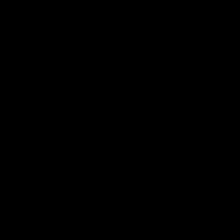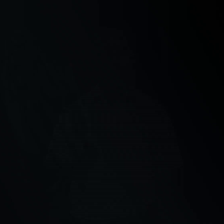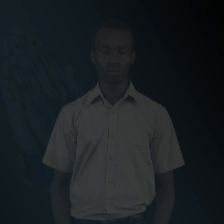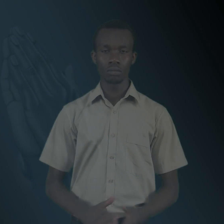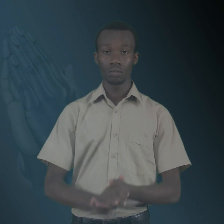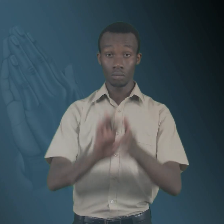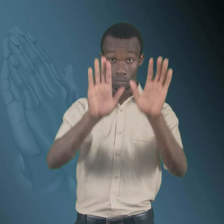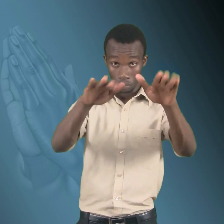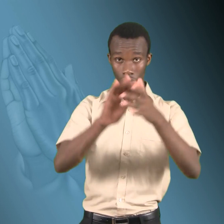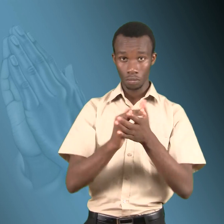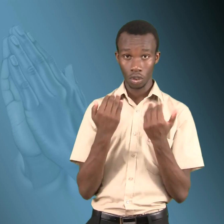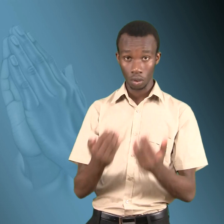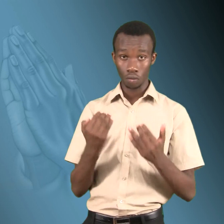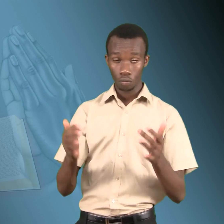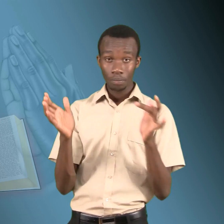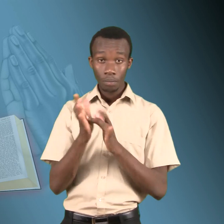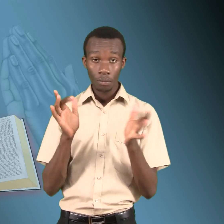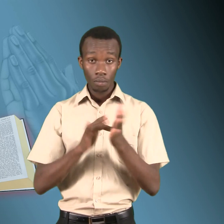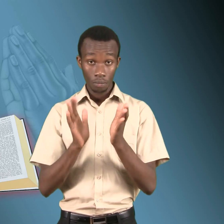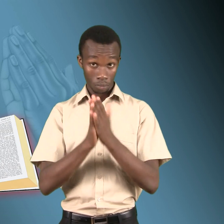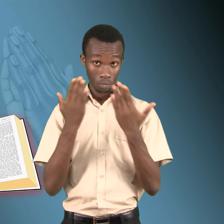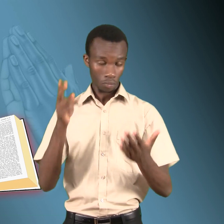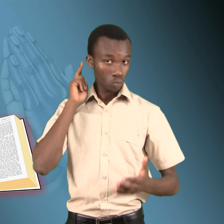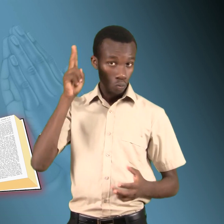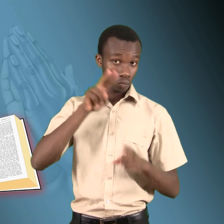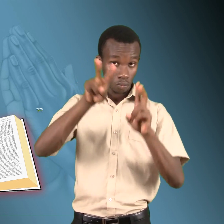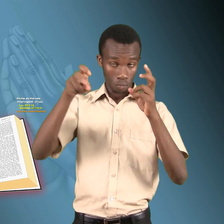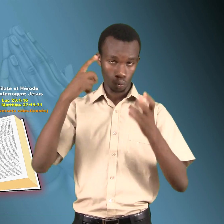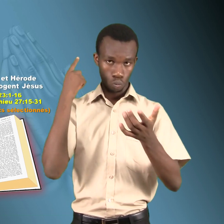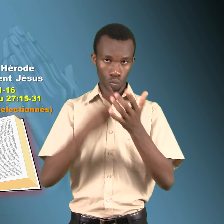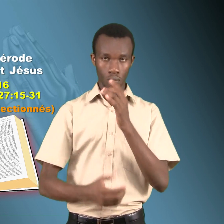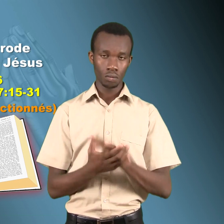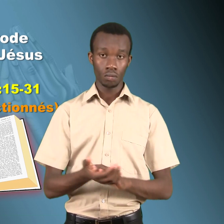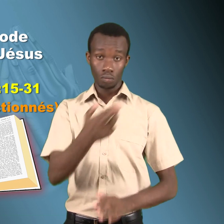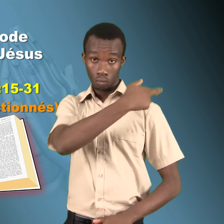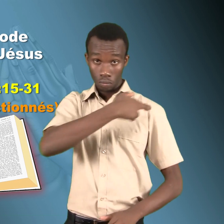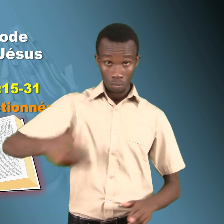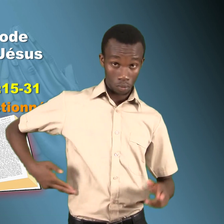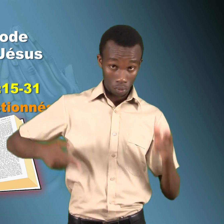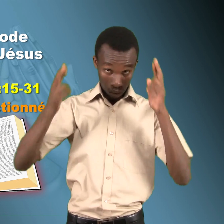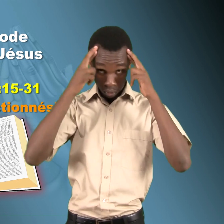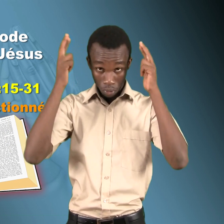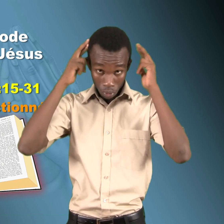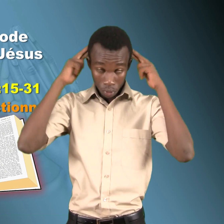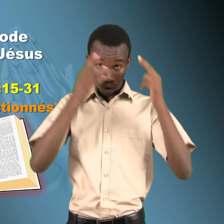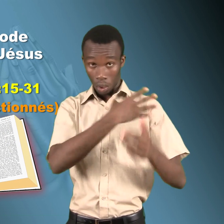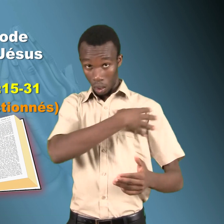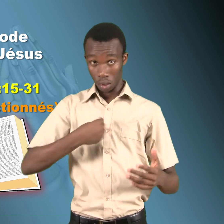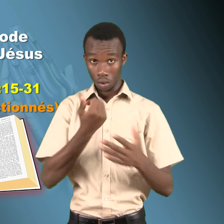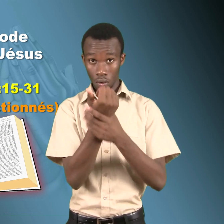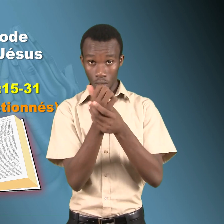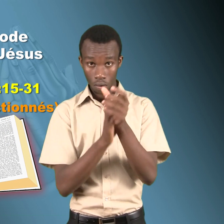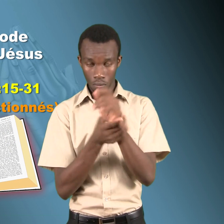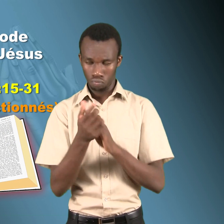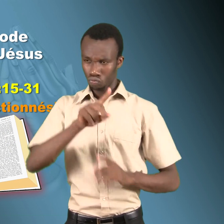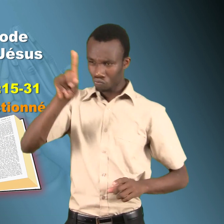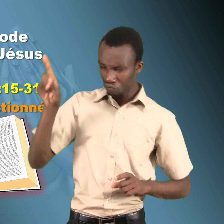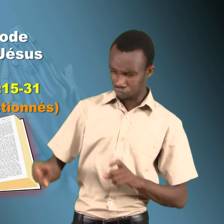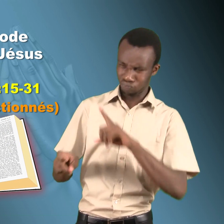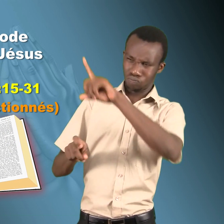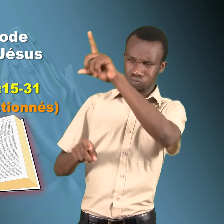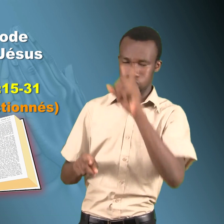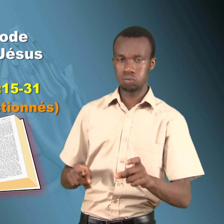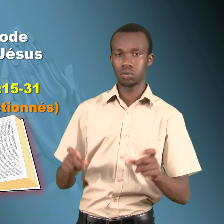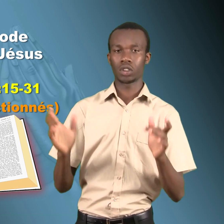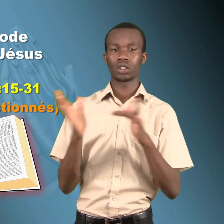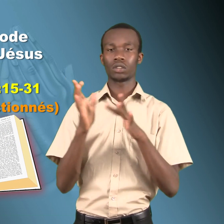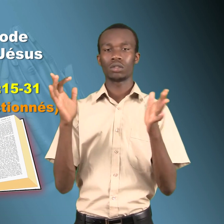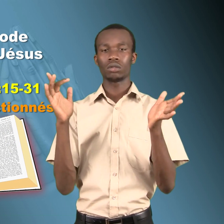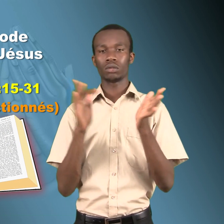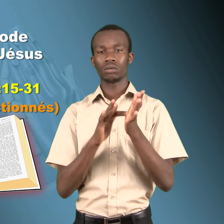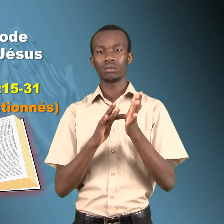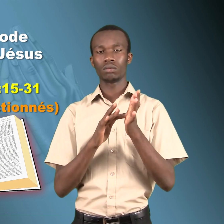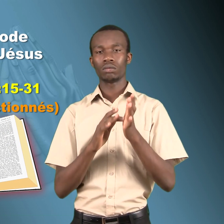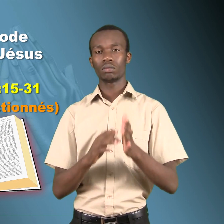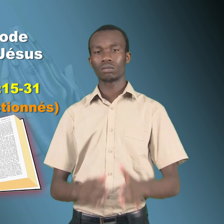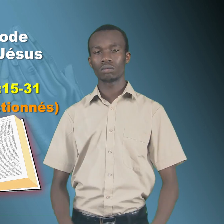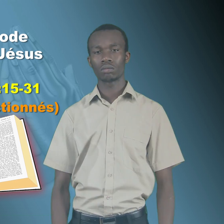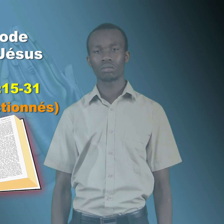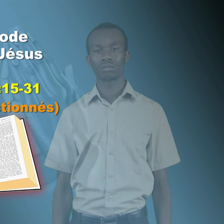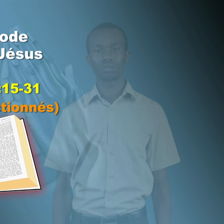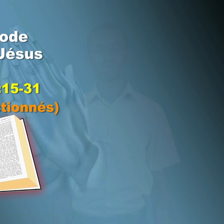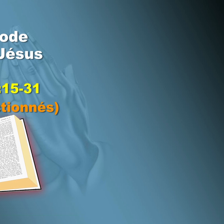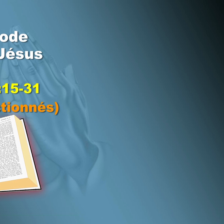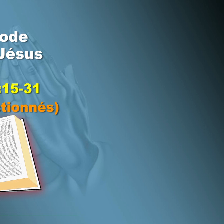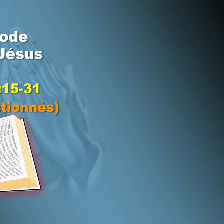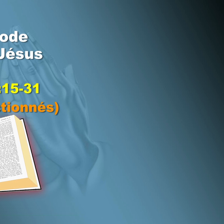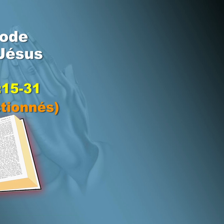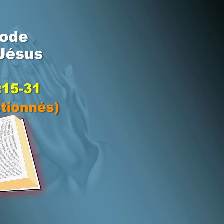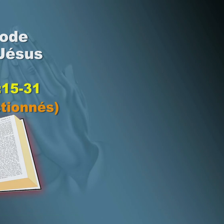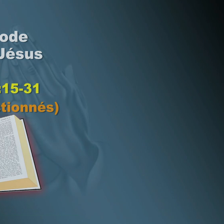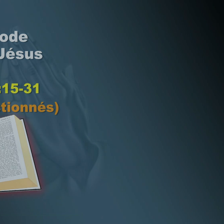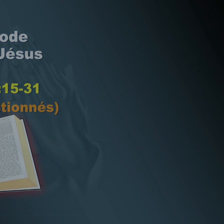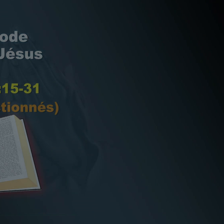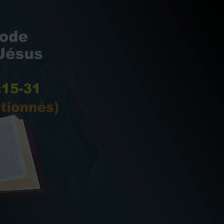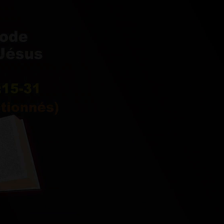Pilate and Herod question Jesus